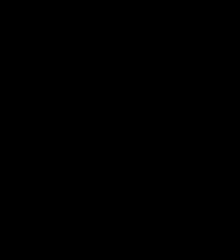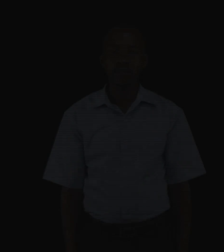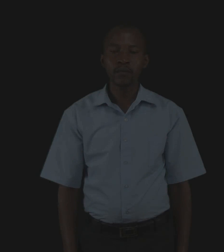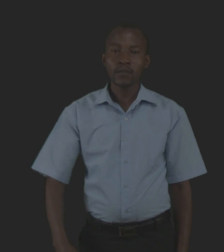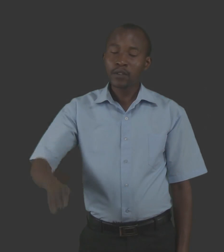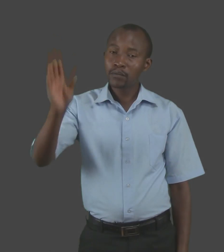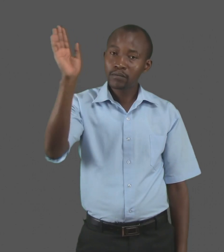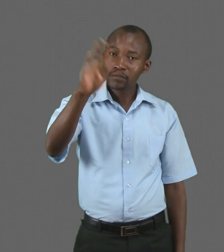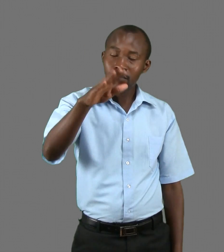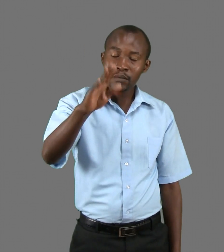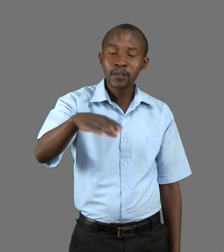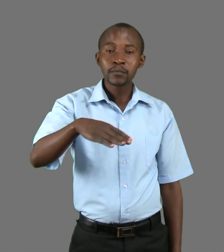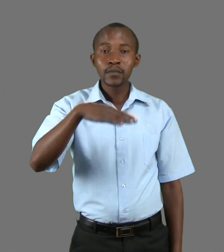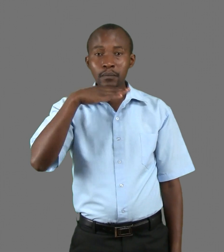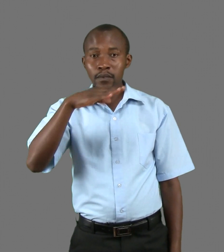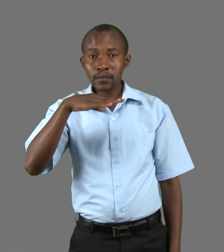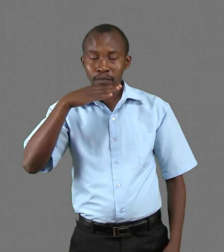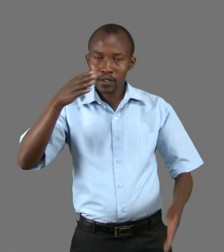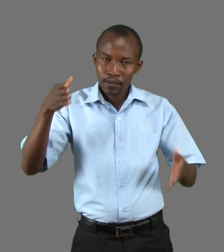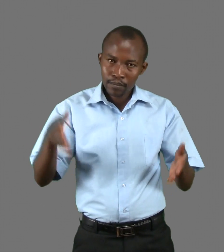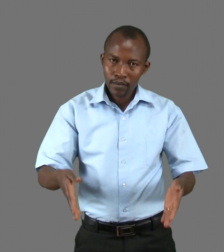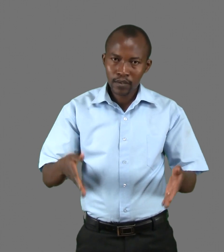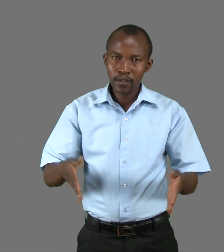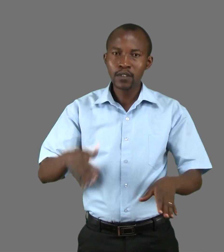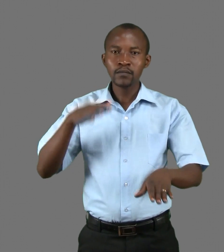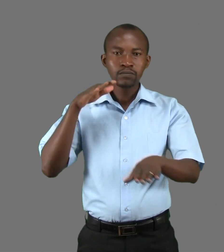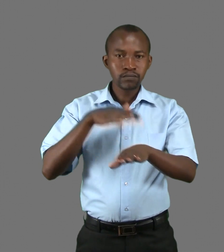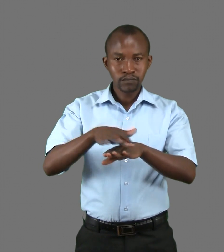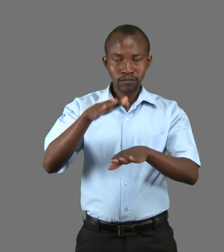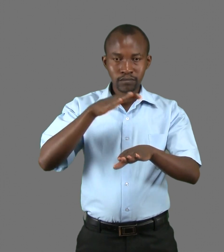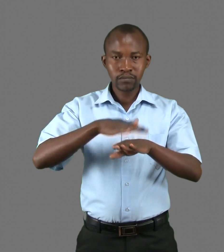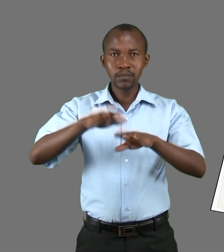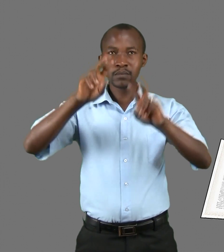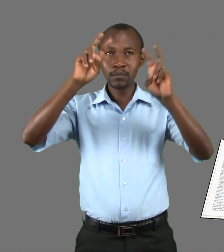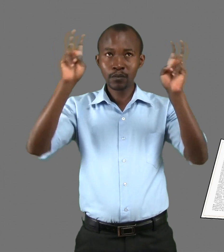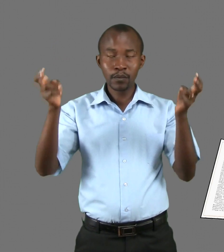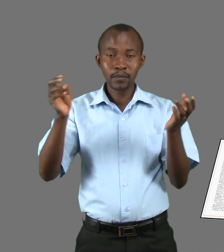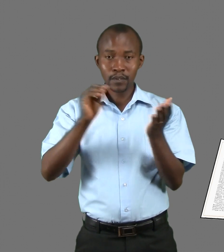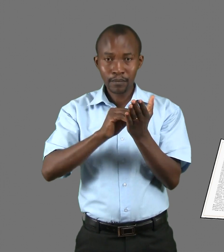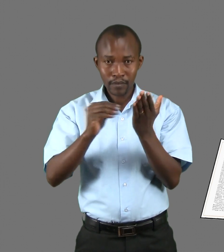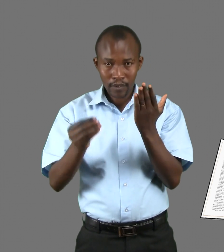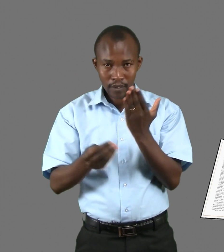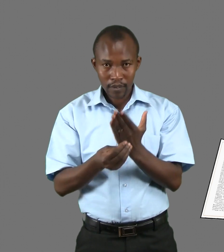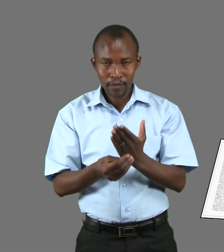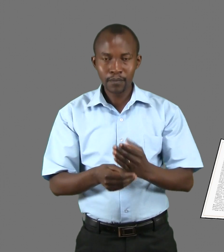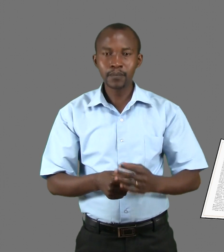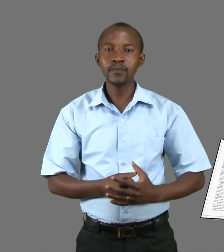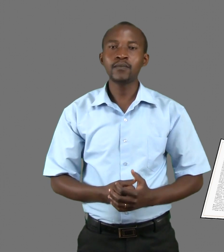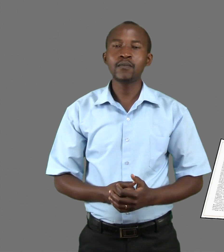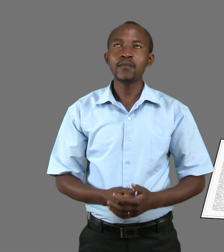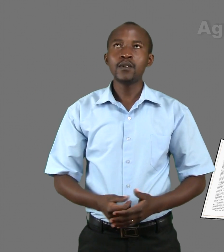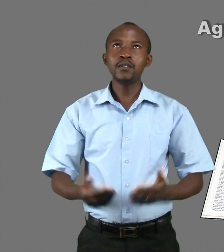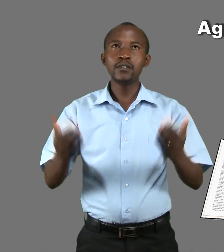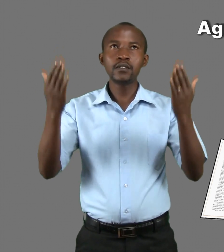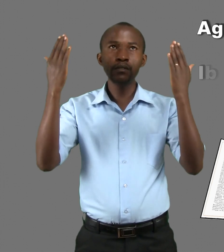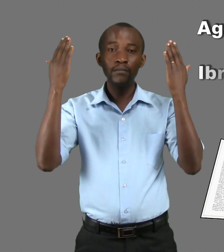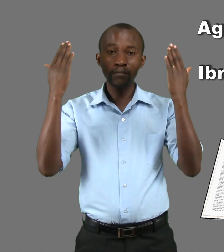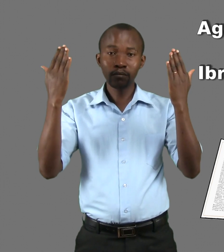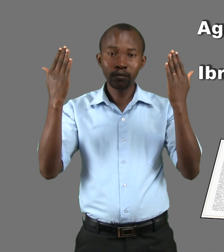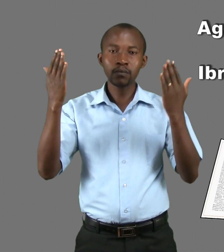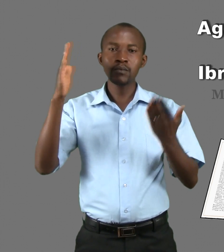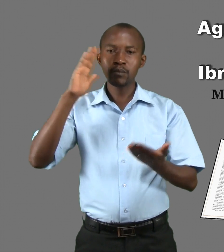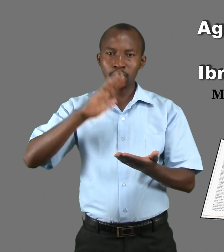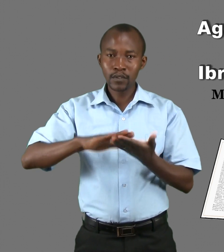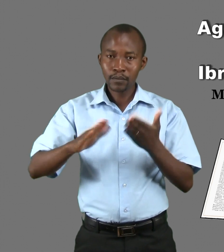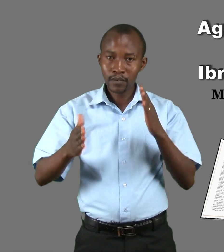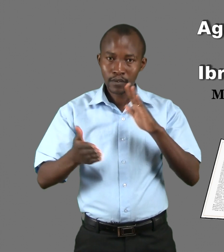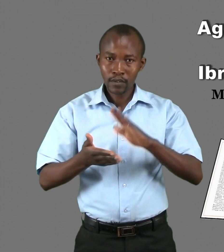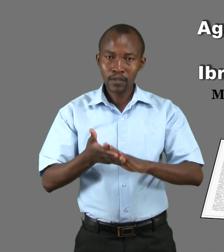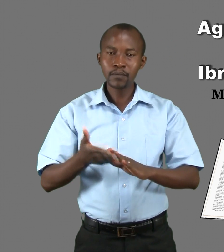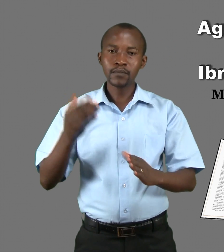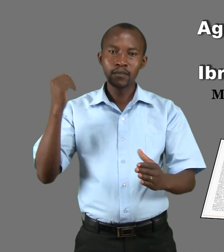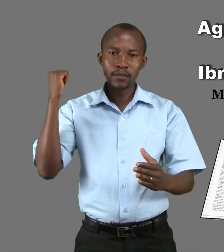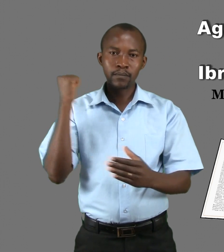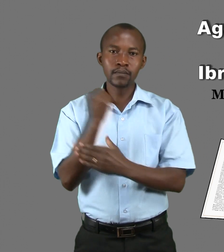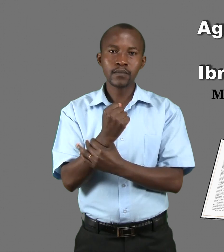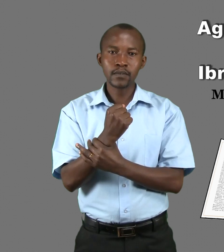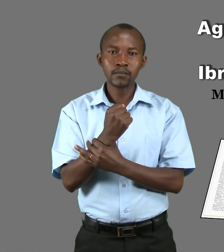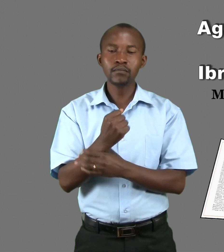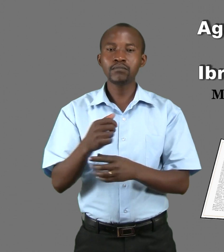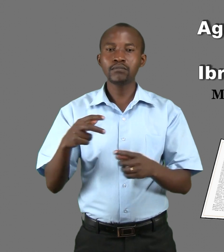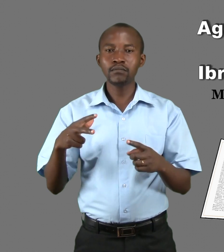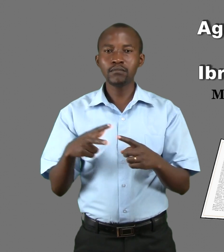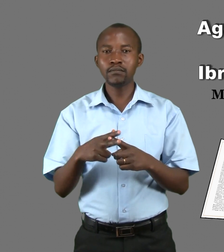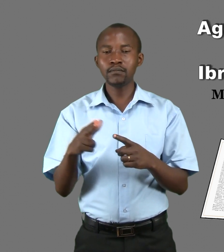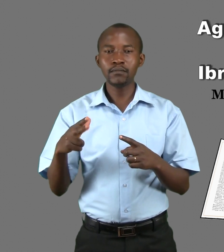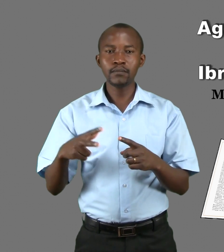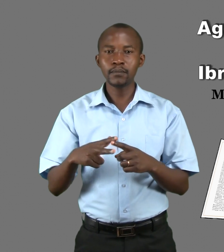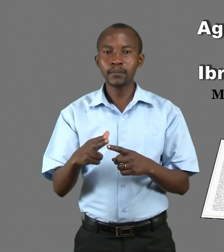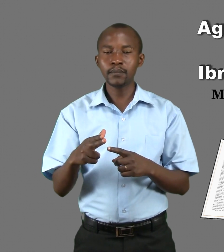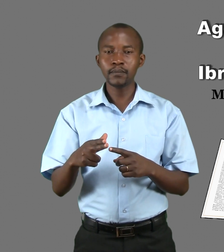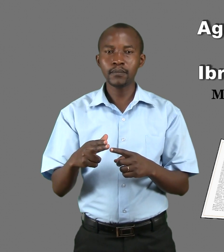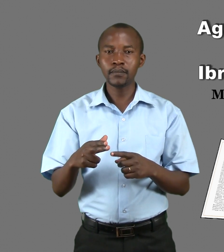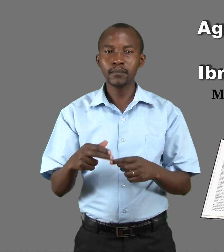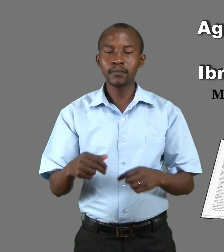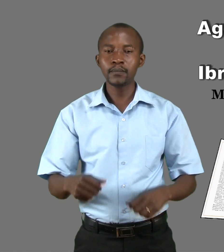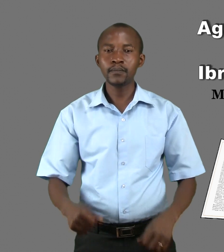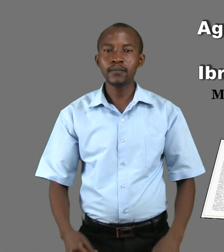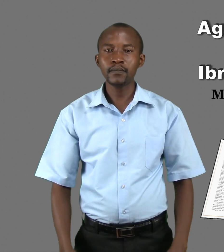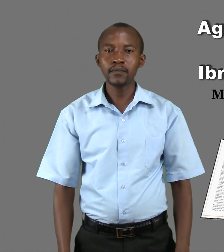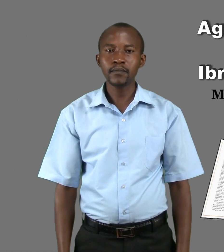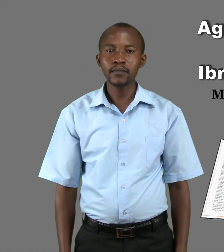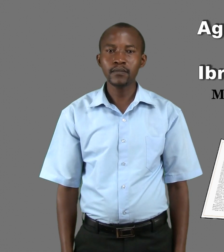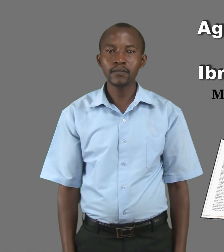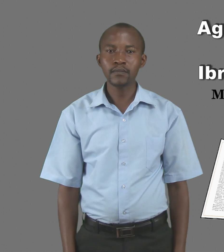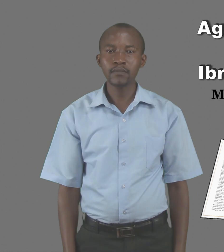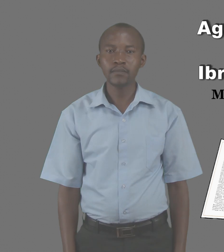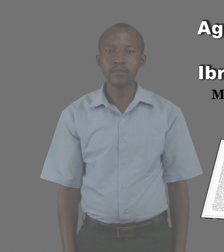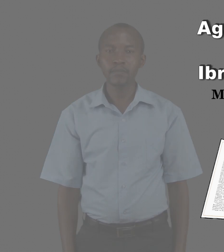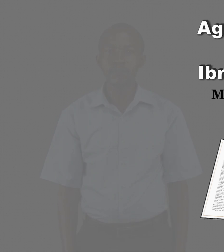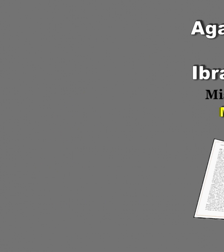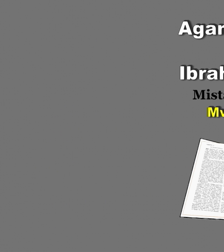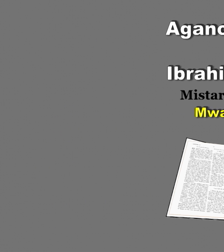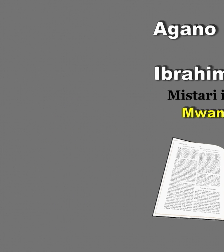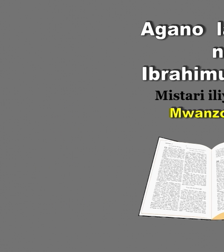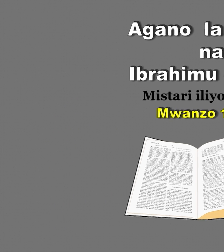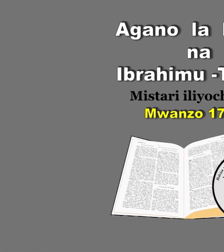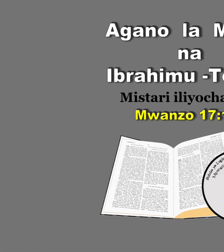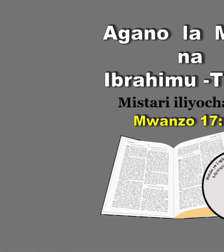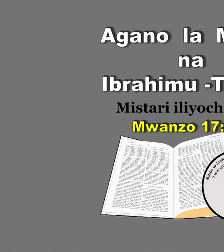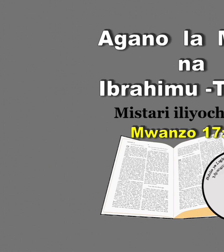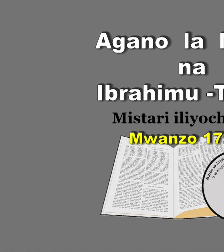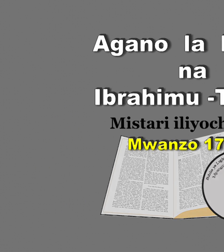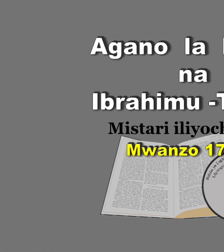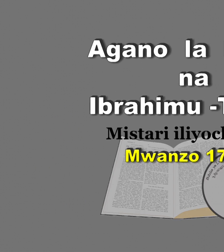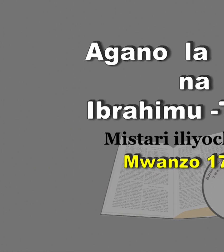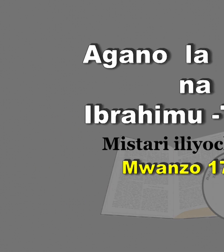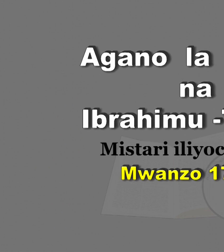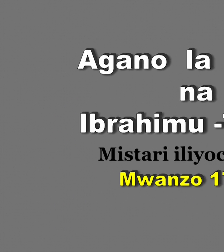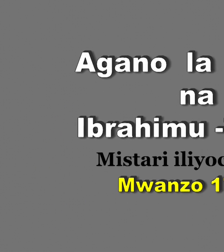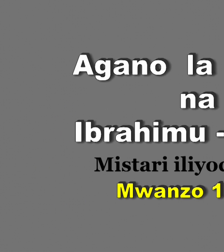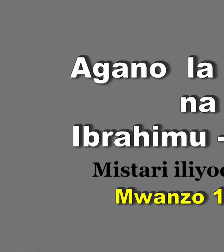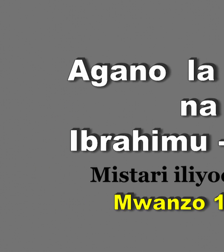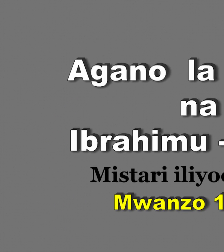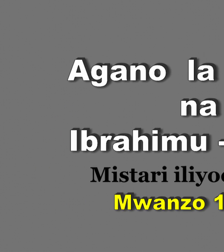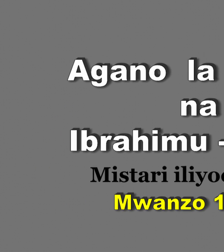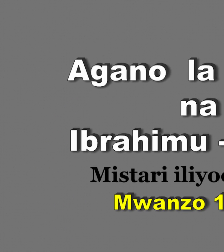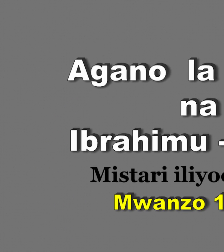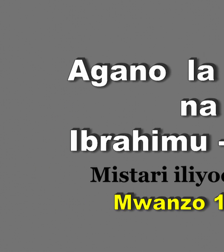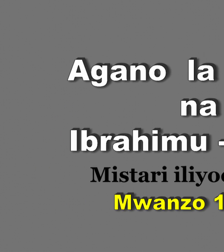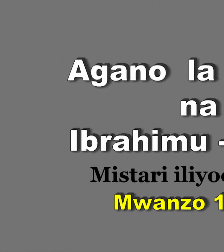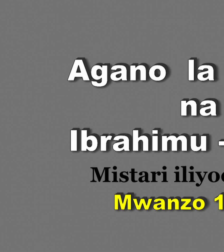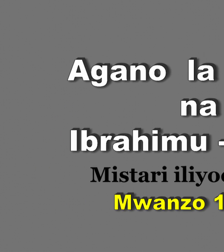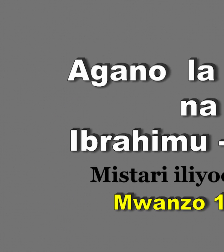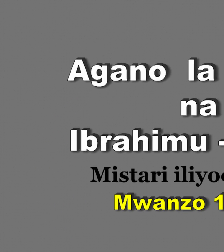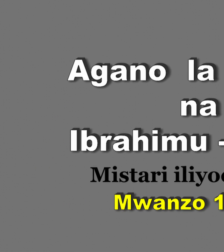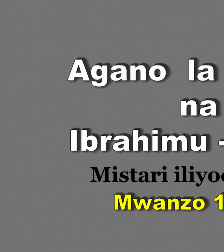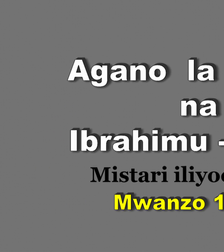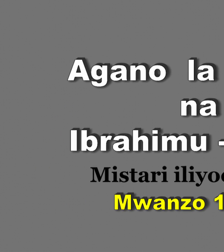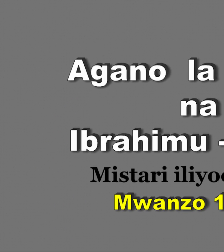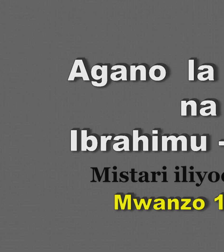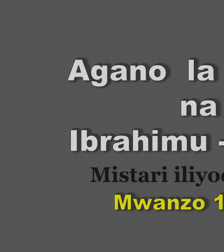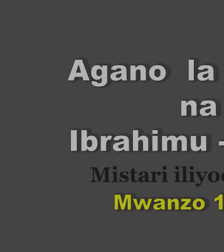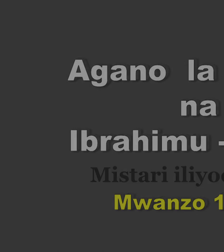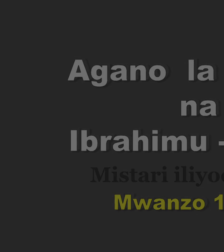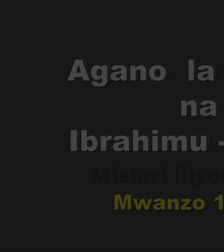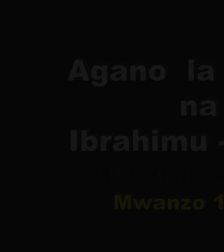God's covenant with Abraham - circumcision